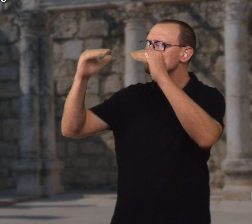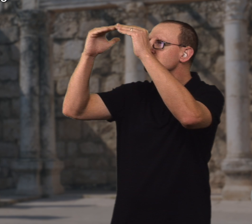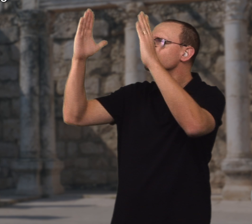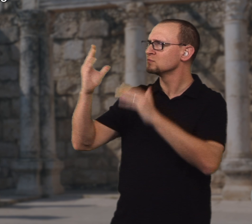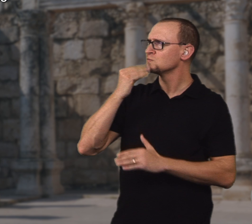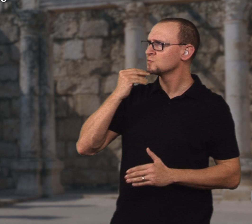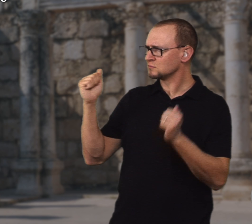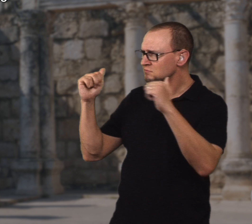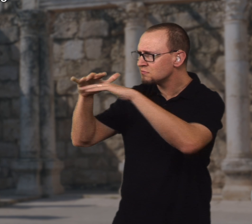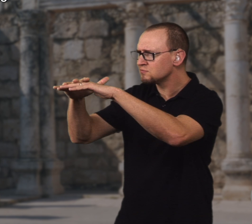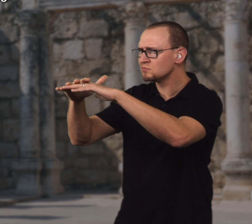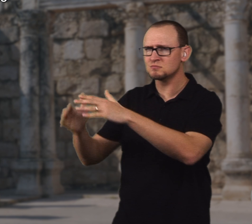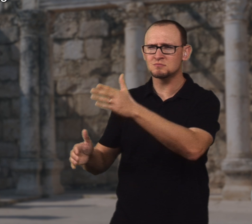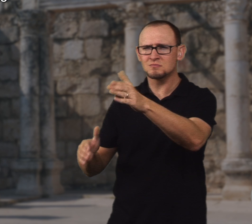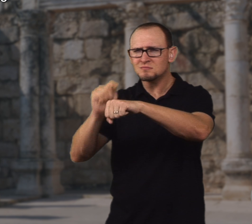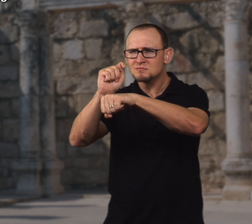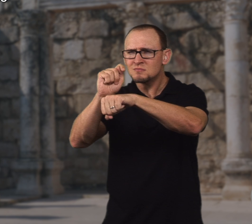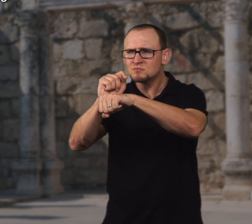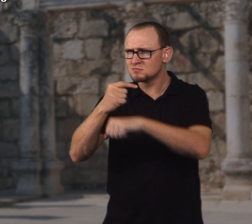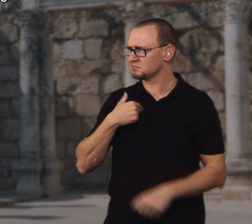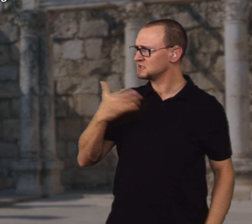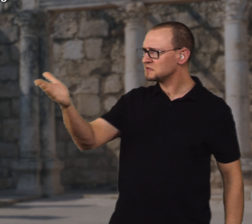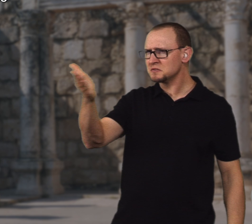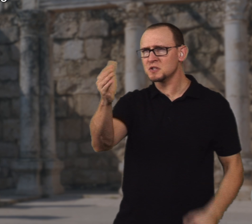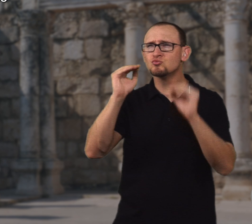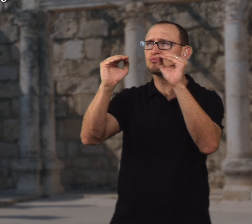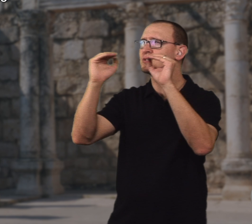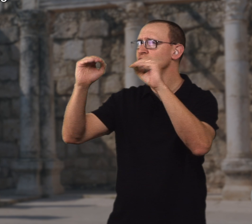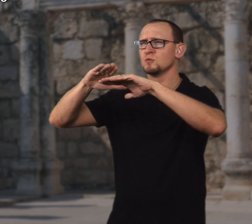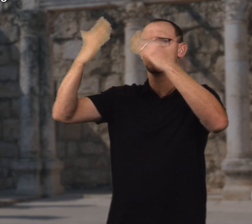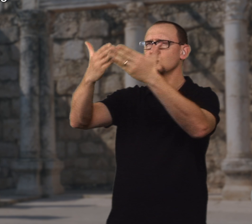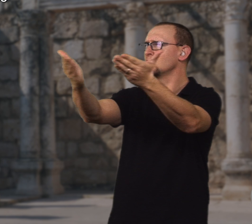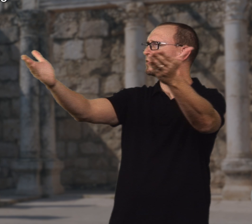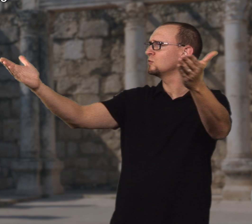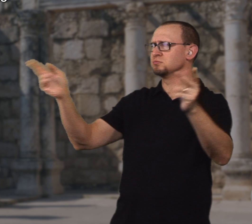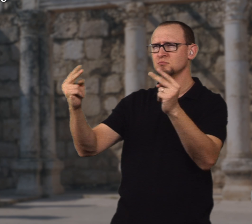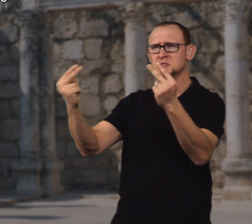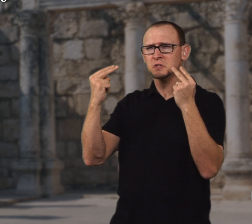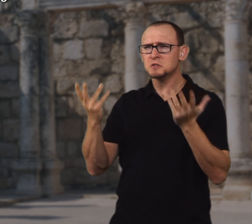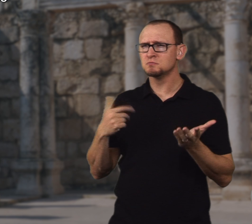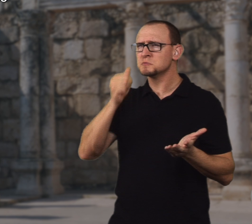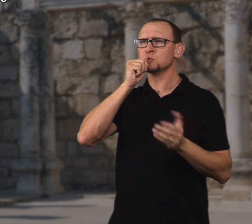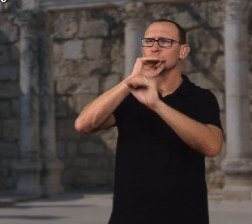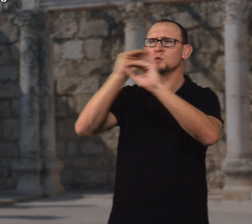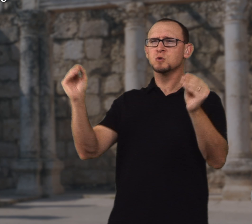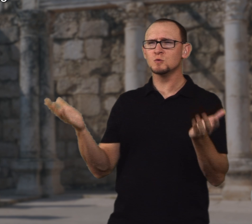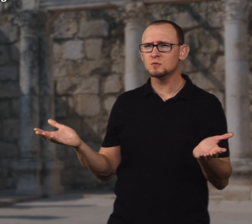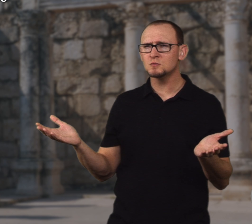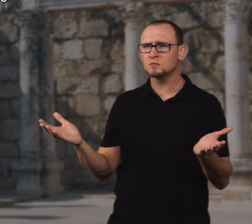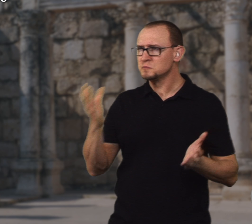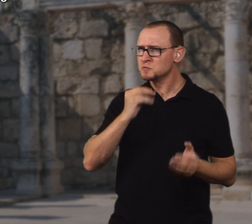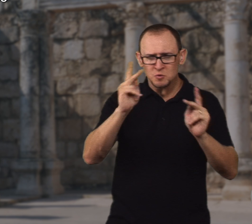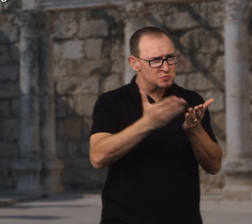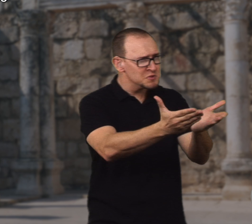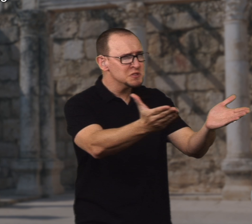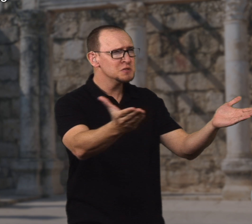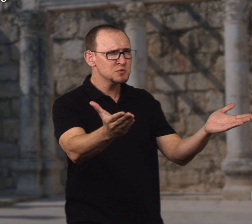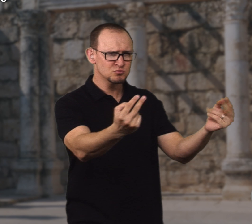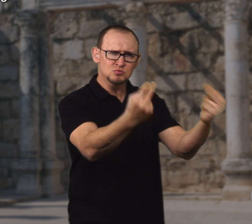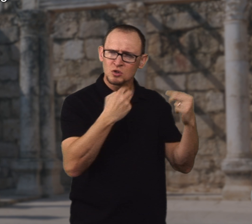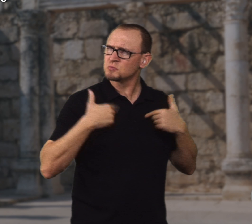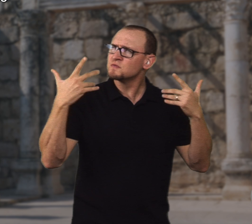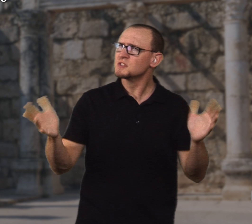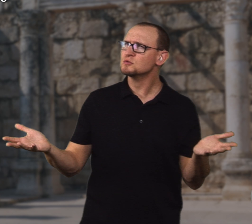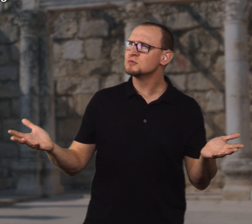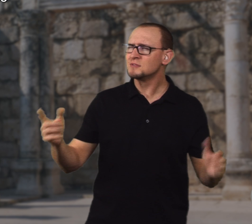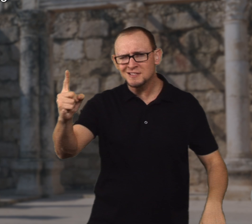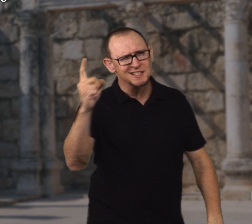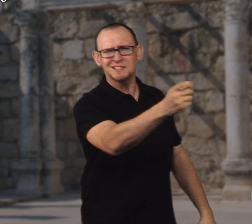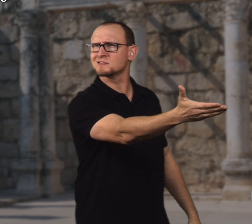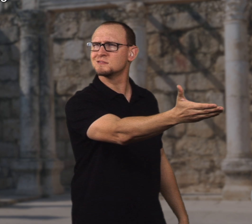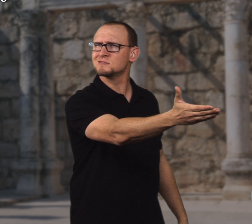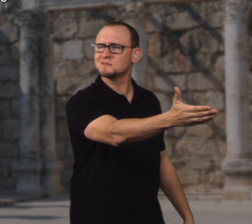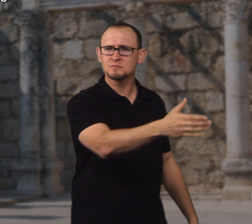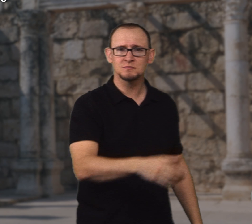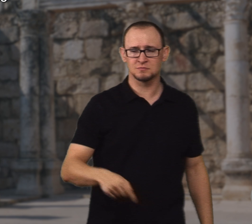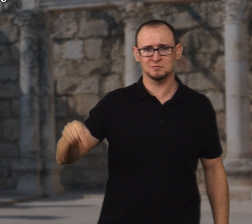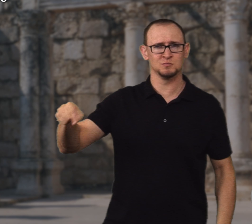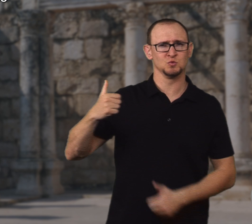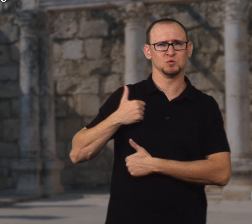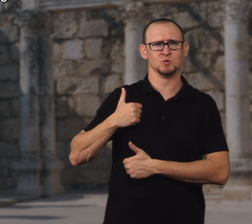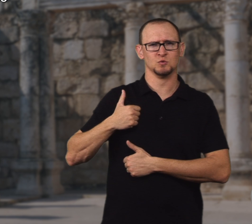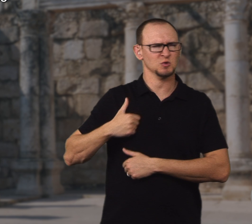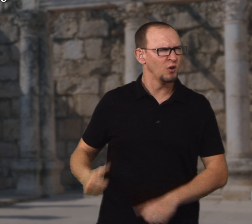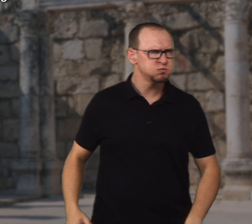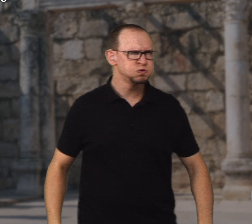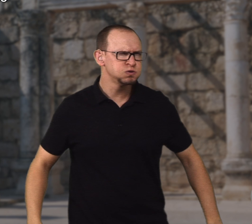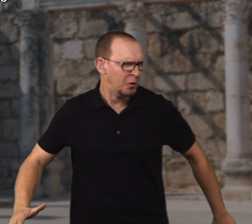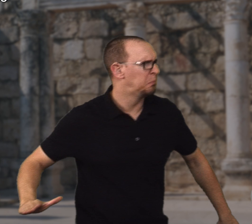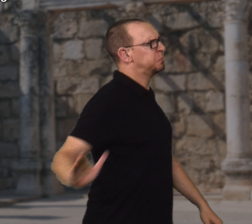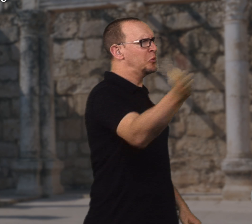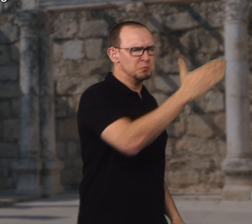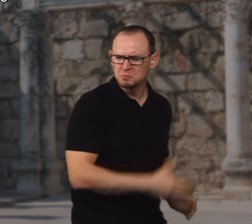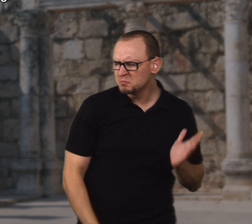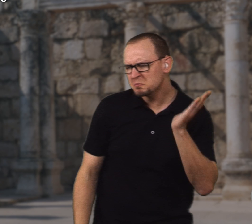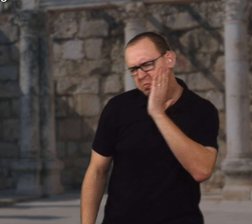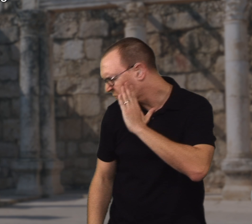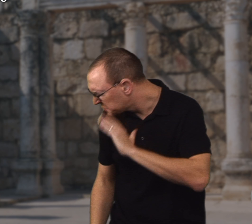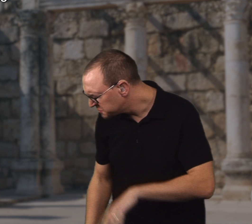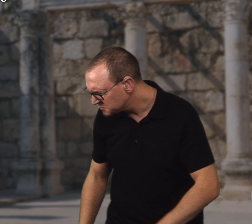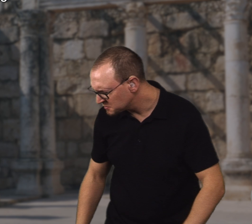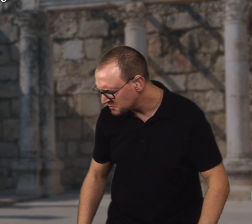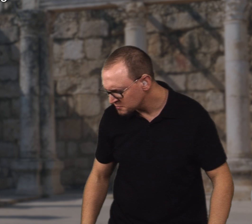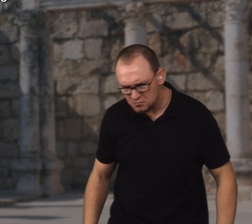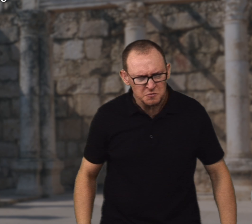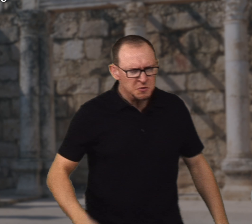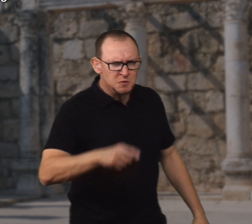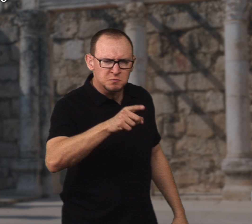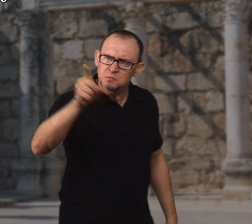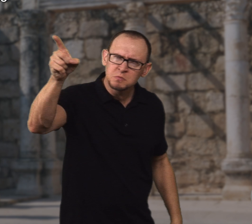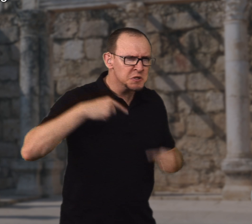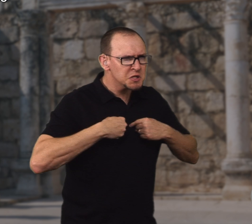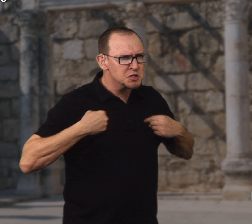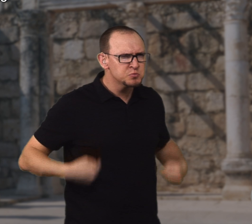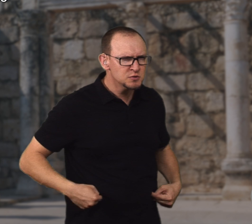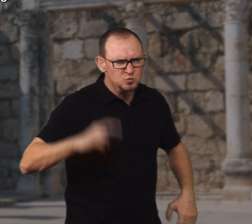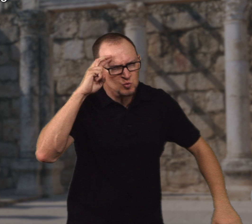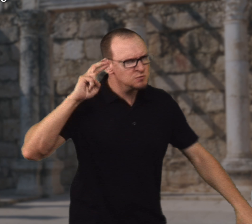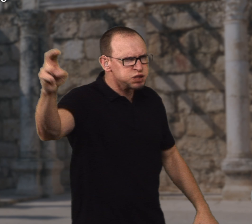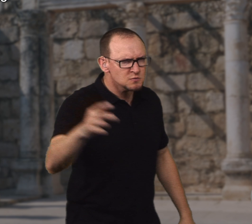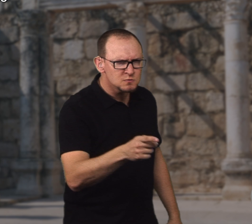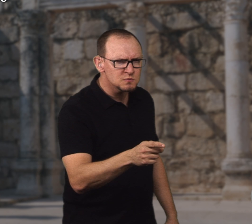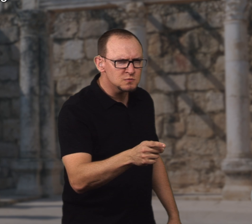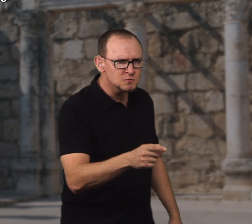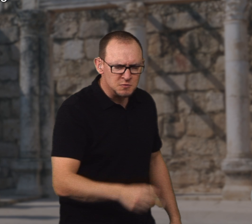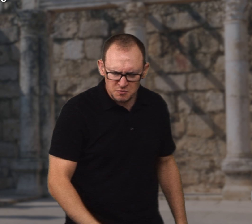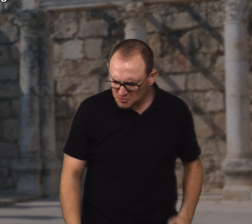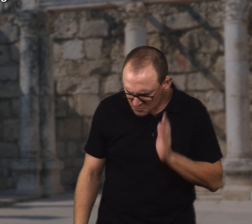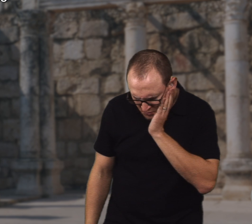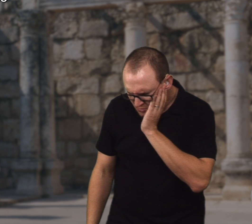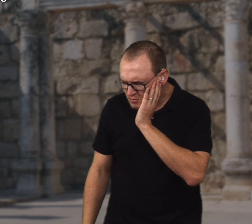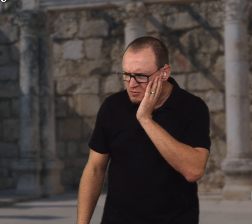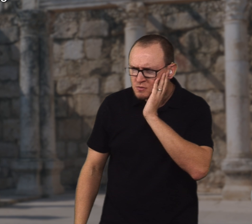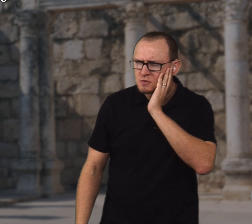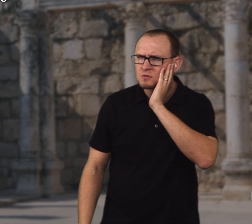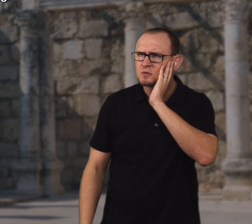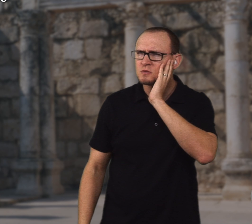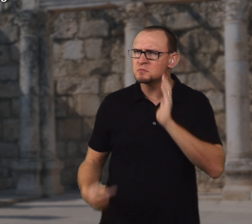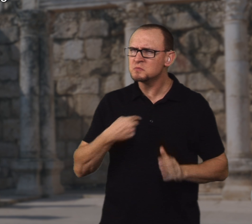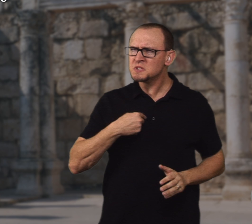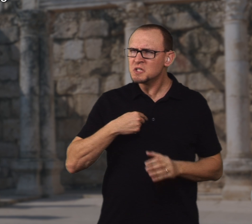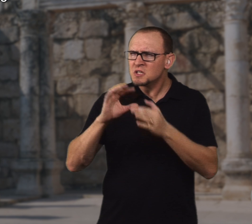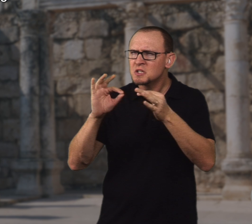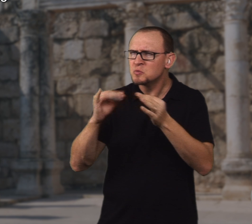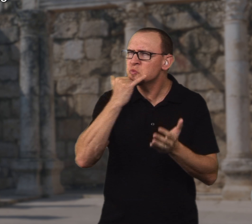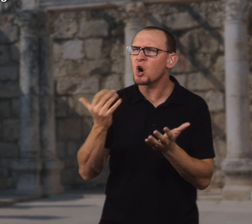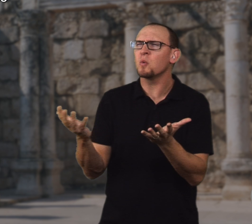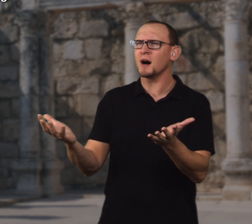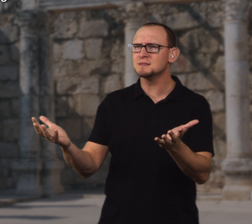“I have spoken openly to the world,” Jesus answered. “I always taught in the synagogues and at the temple, where all the Jews come together. I said nothing in secret. Why are you asking Me?